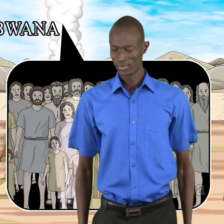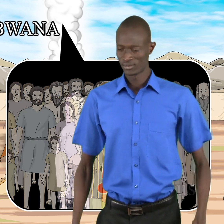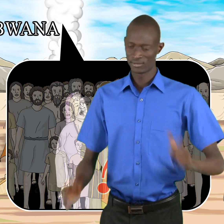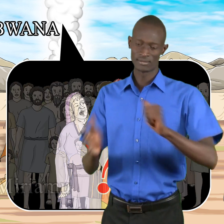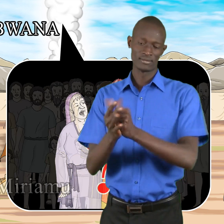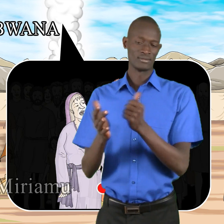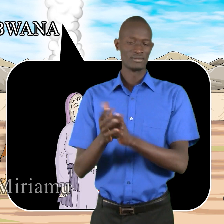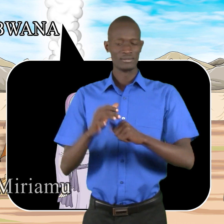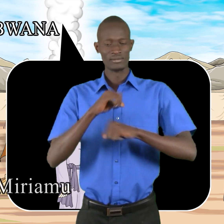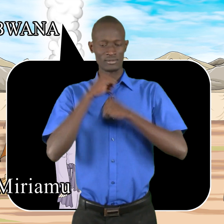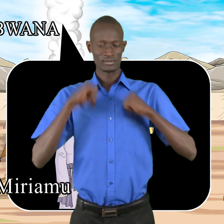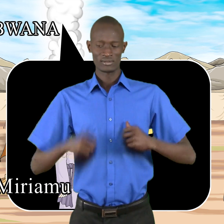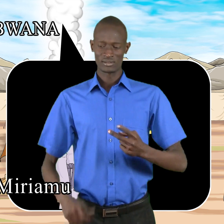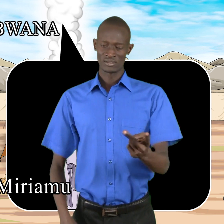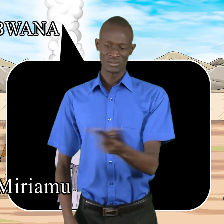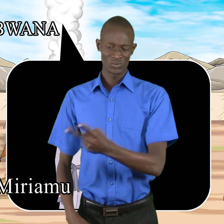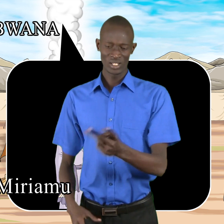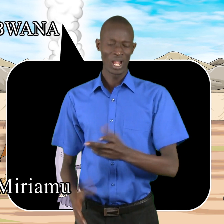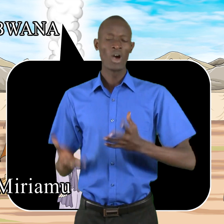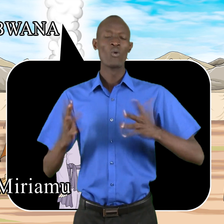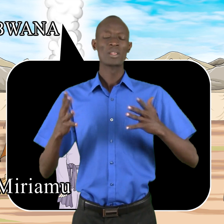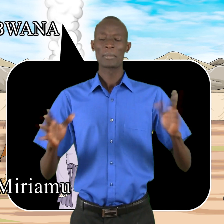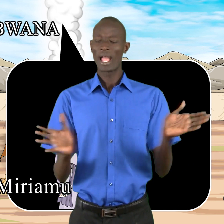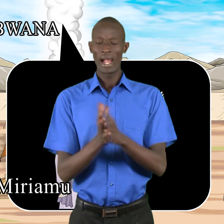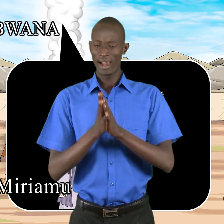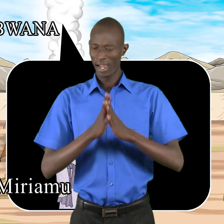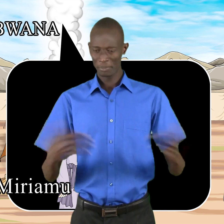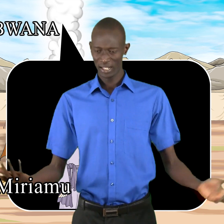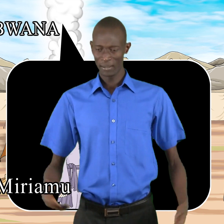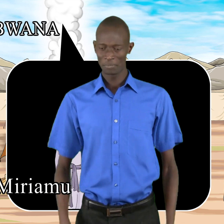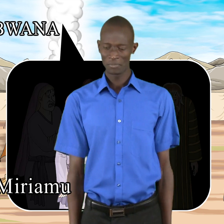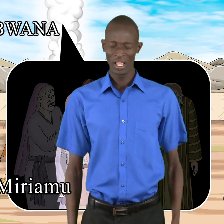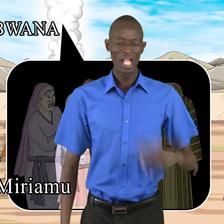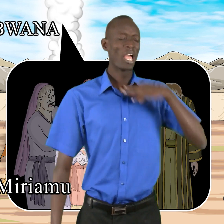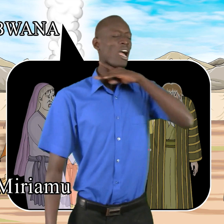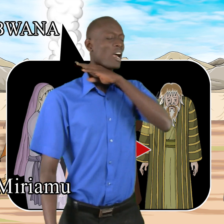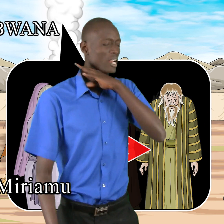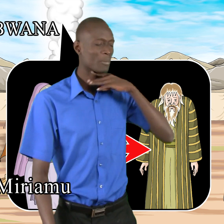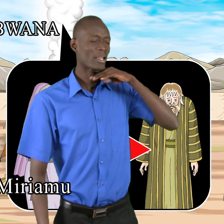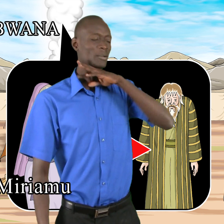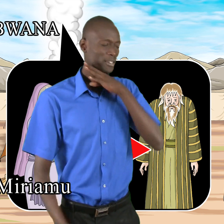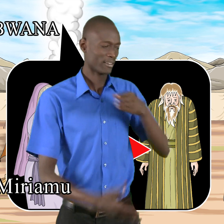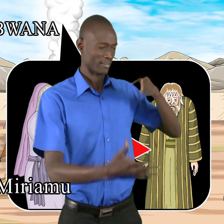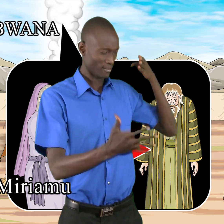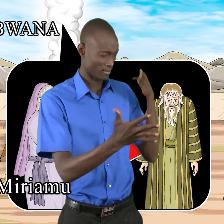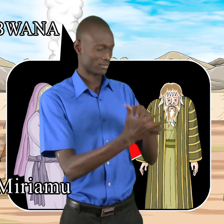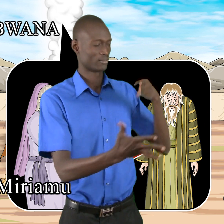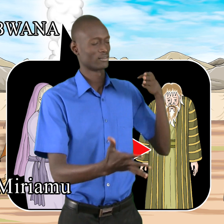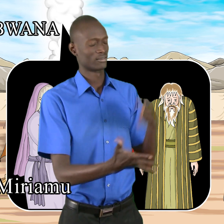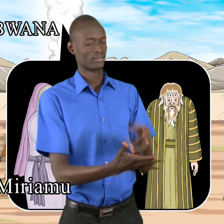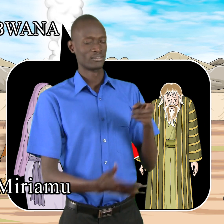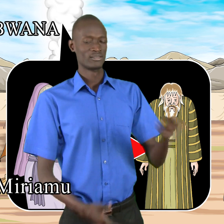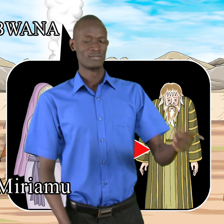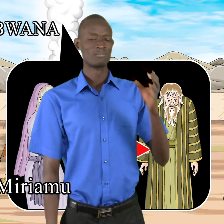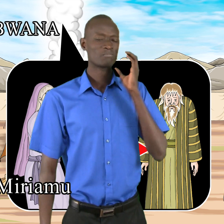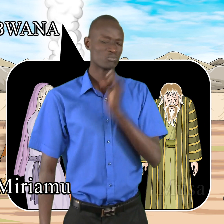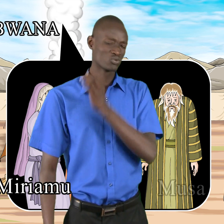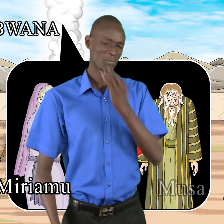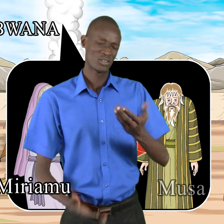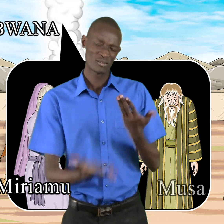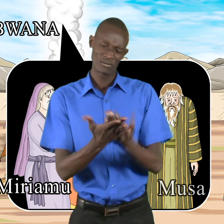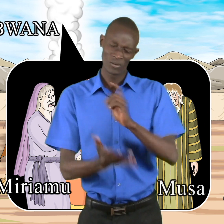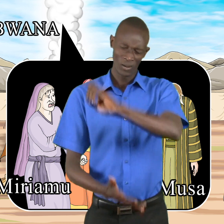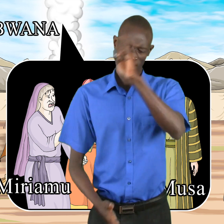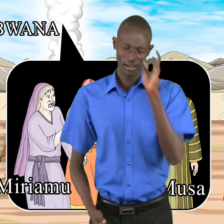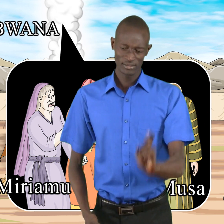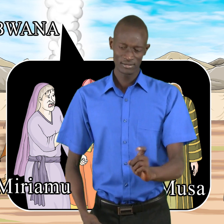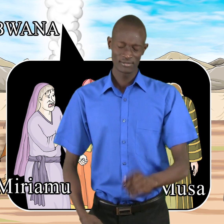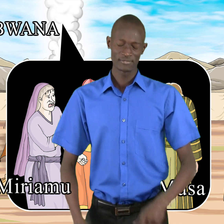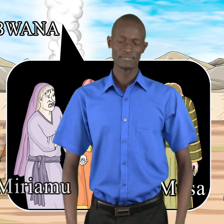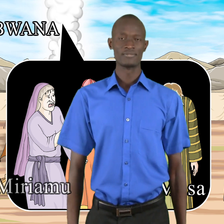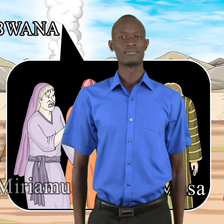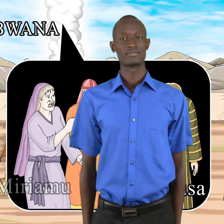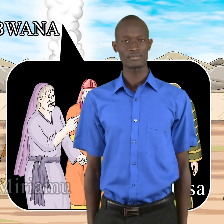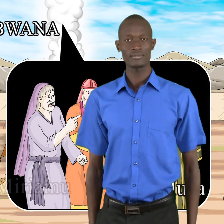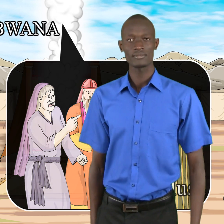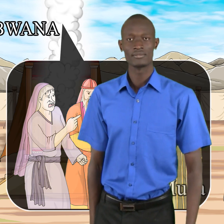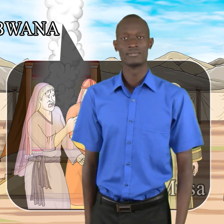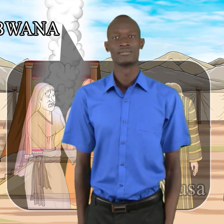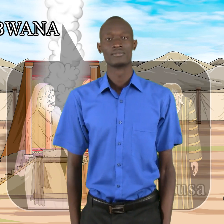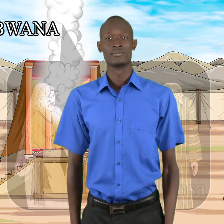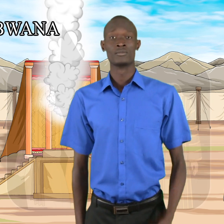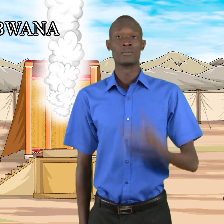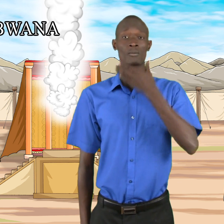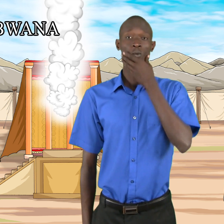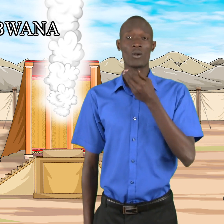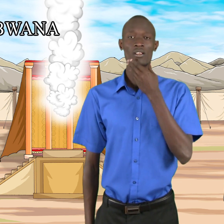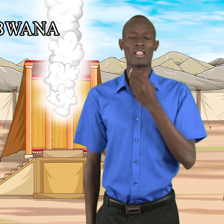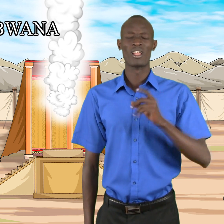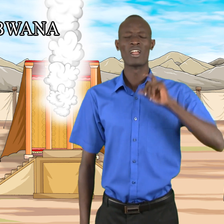Why then were you unafraid to speak against My servant Moses?”